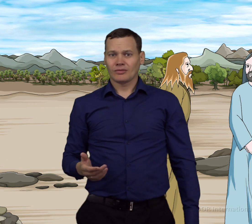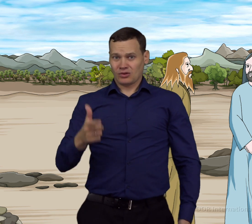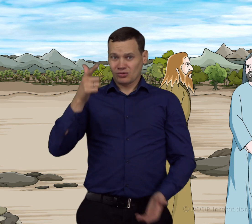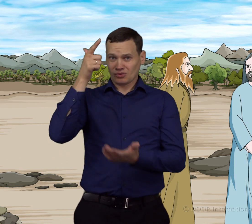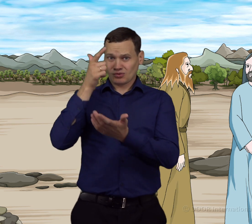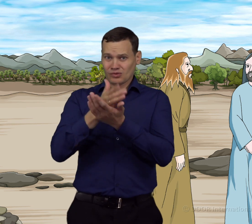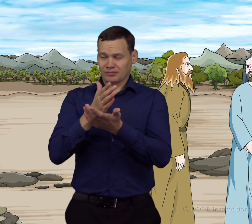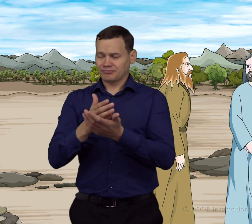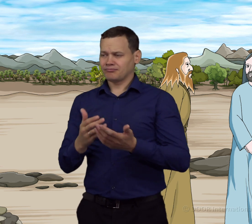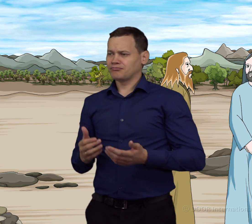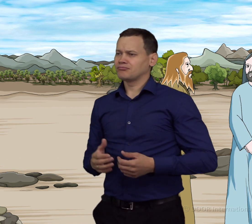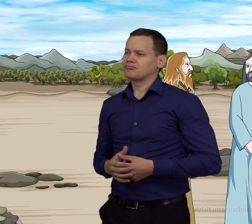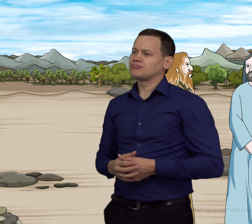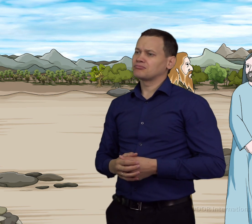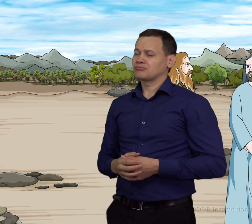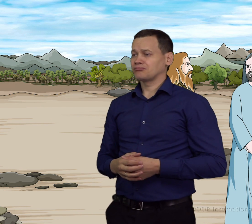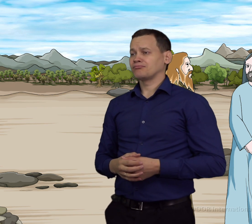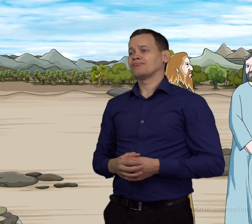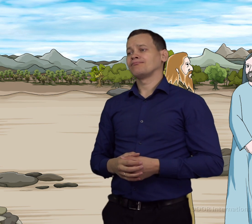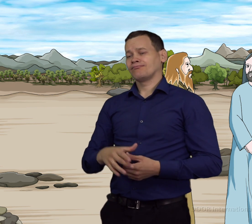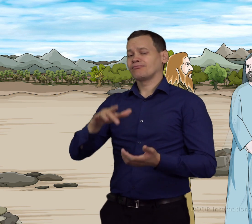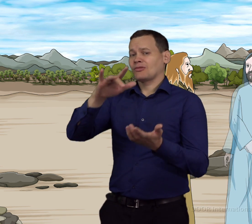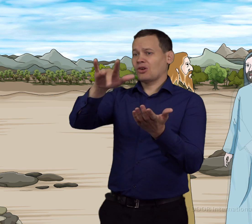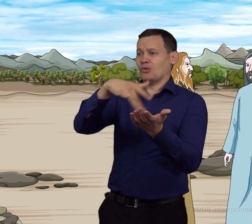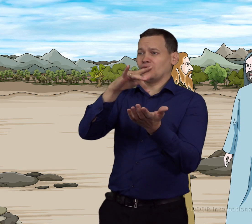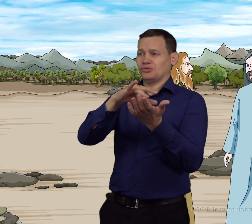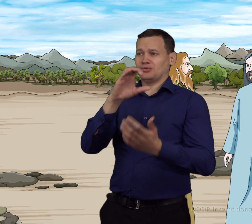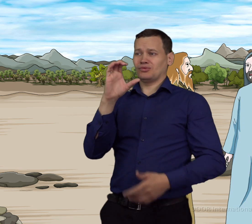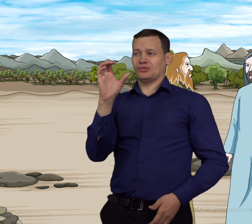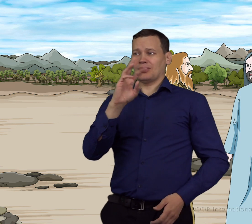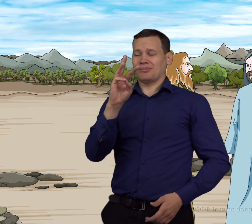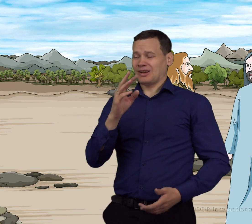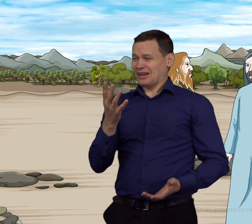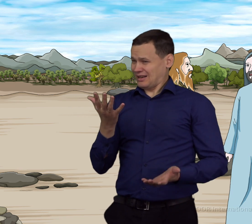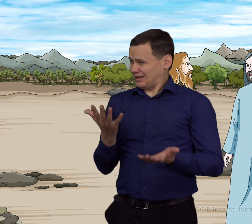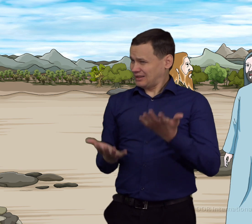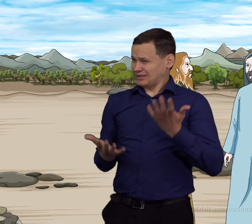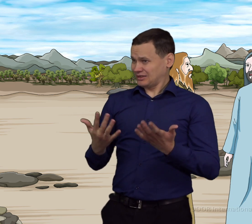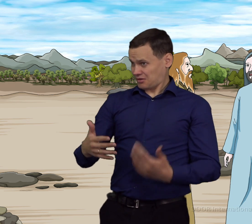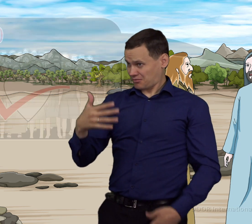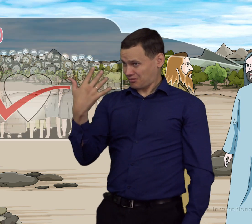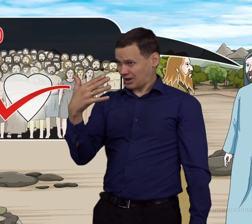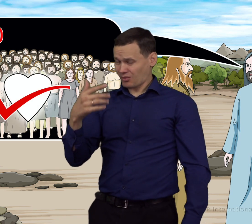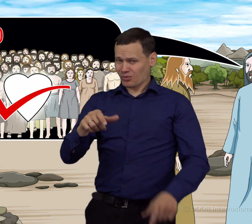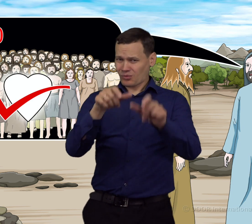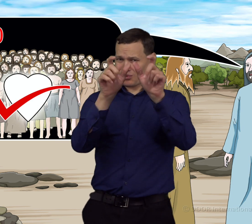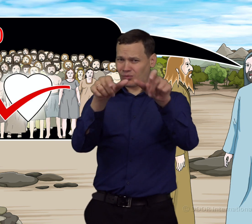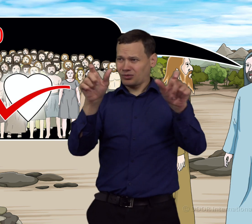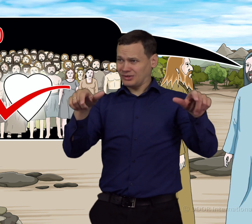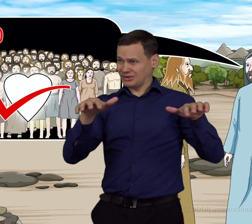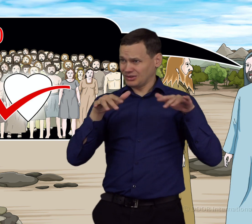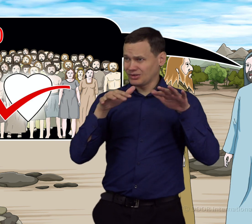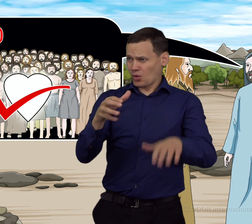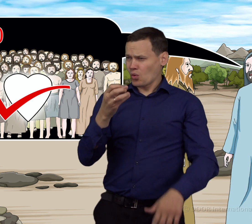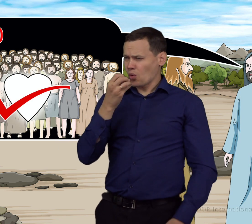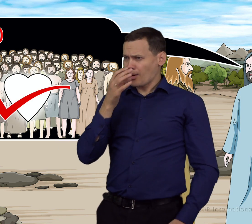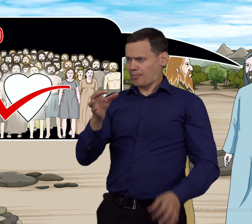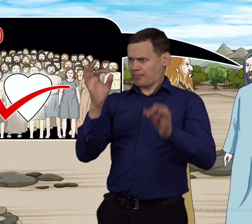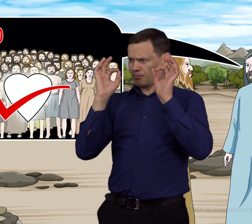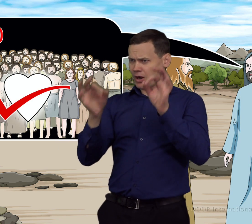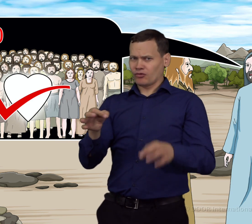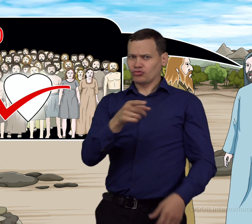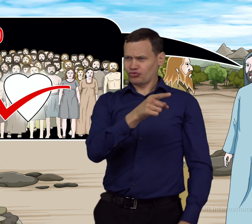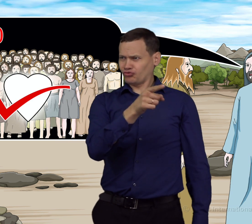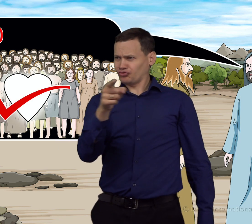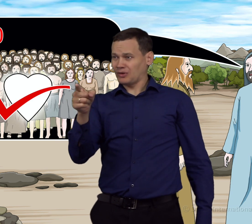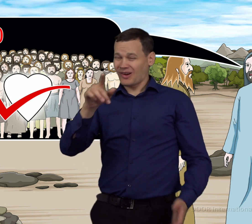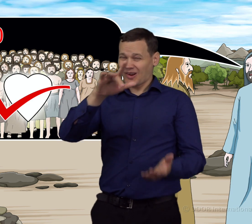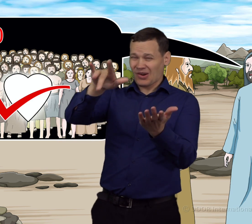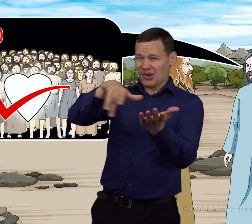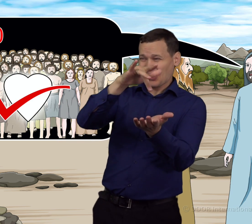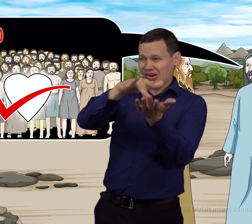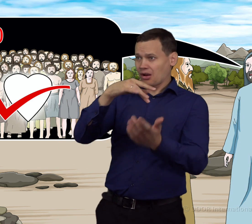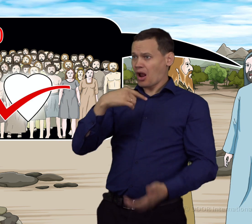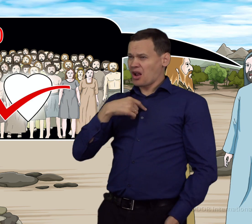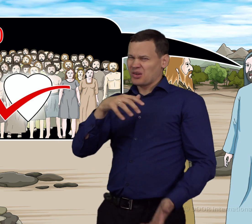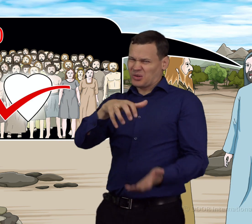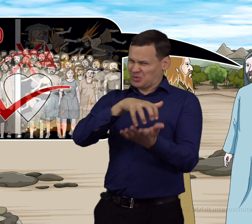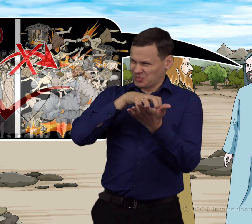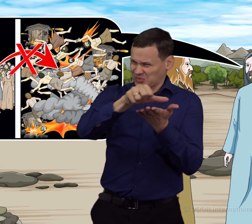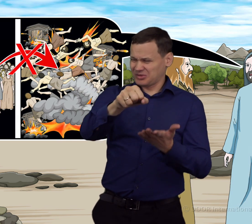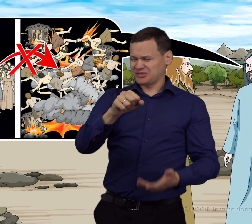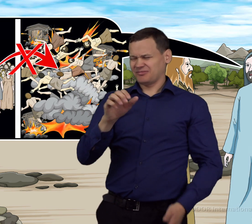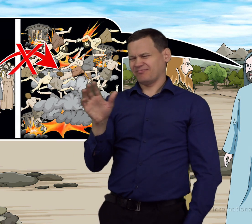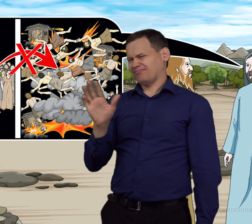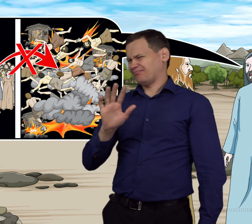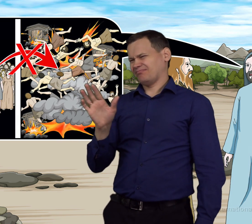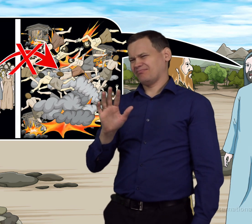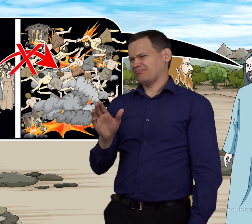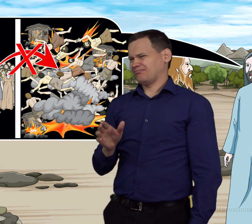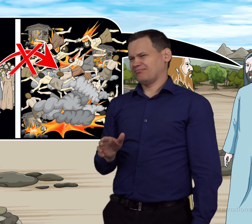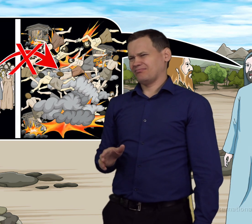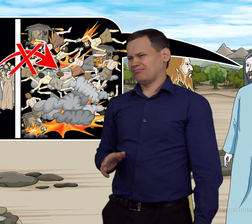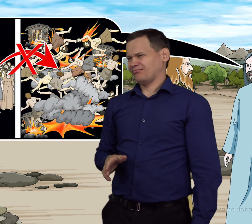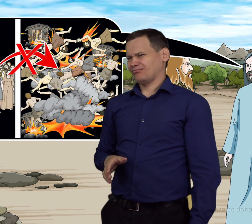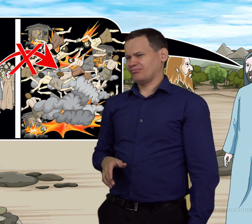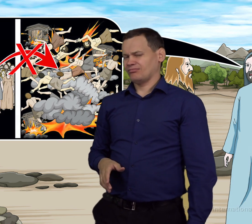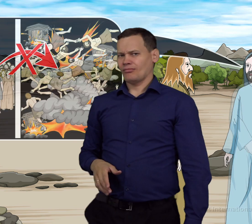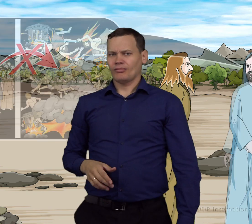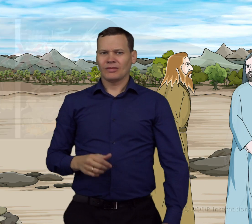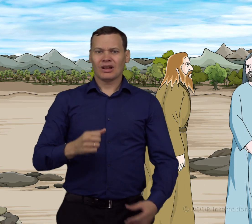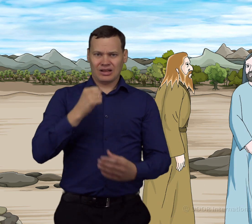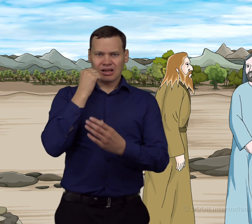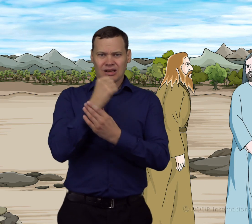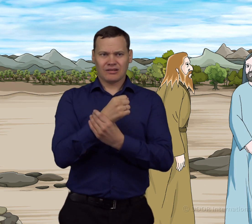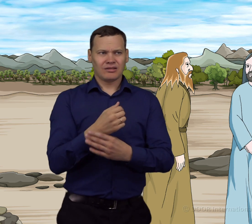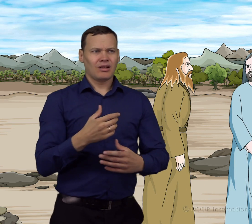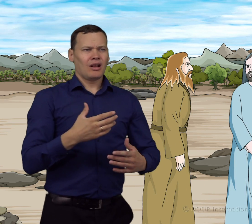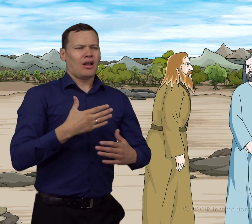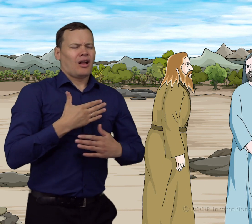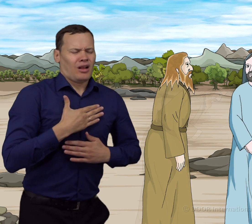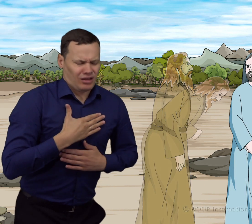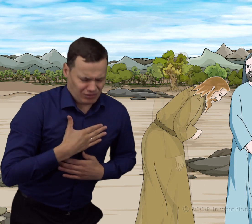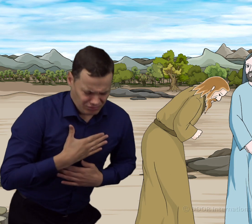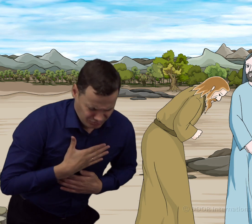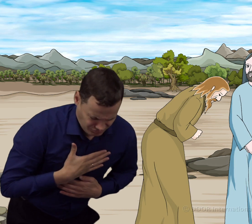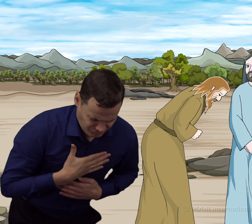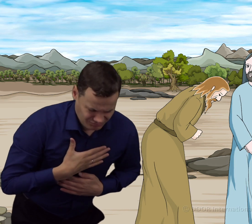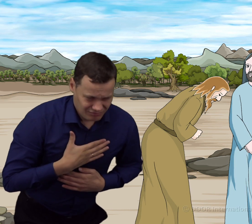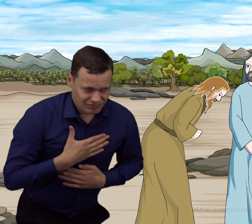So the LORD replied, “If I find fifty righteous ones within the city of Sodom, on their account I will spare the whole place.”